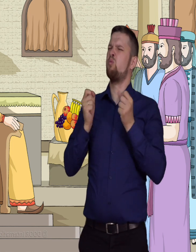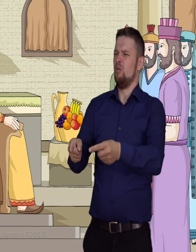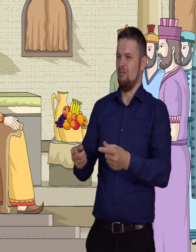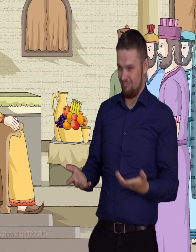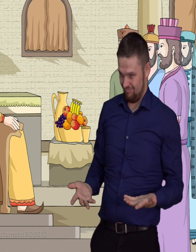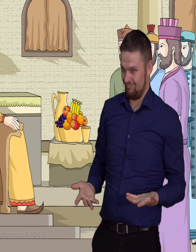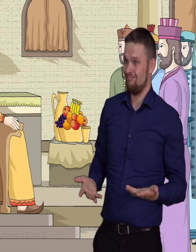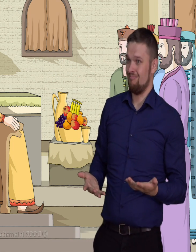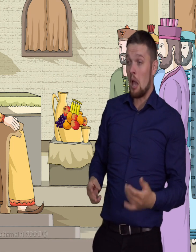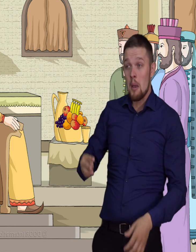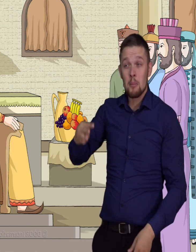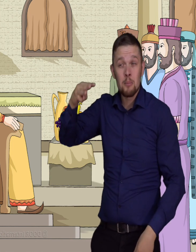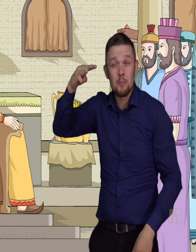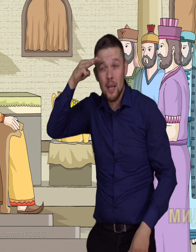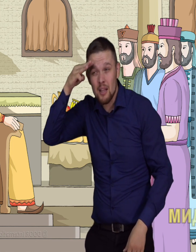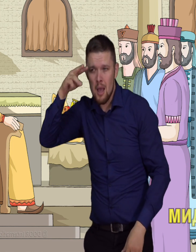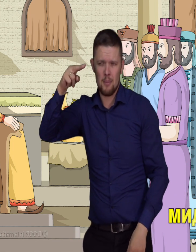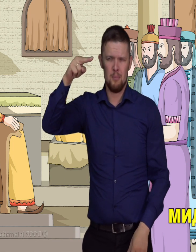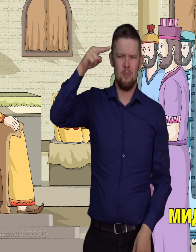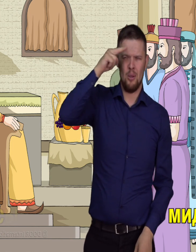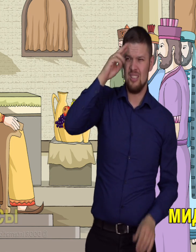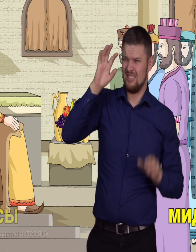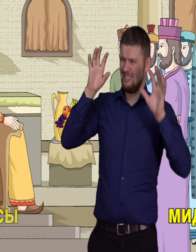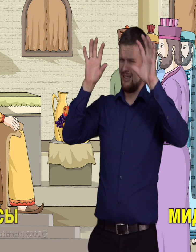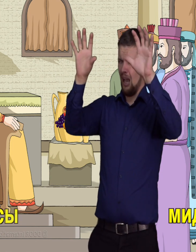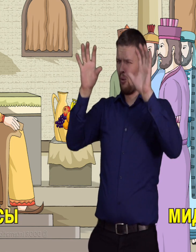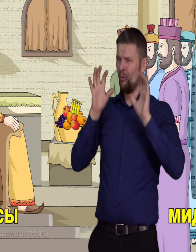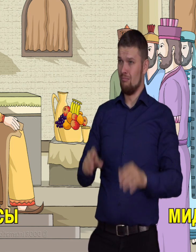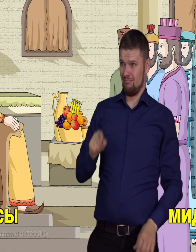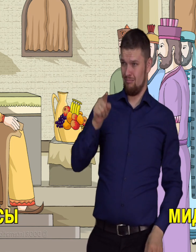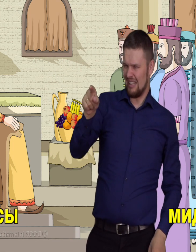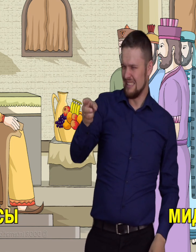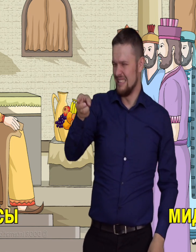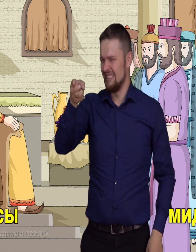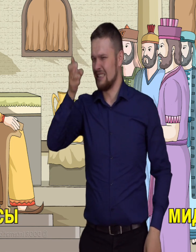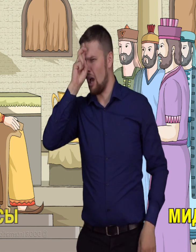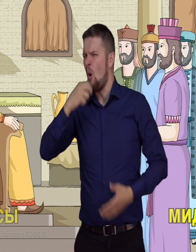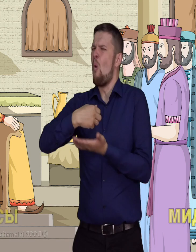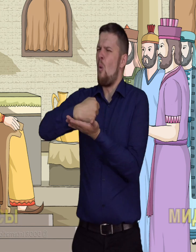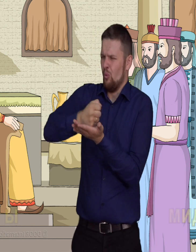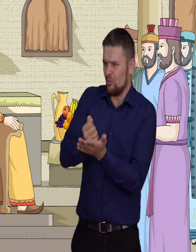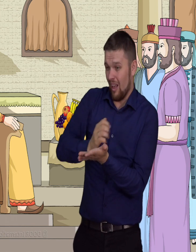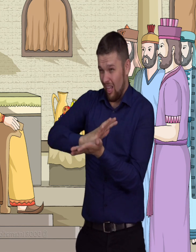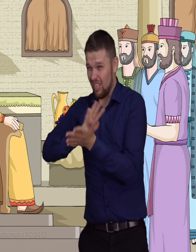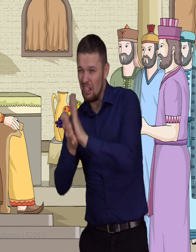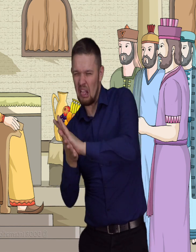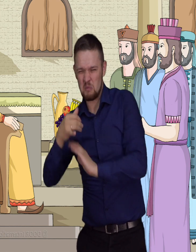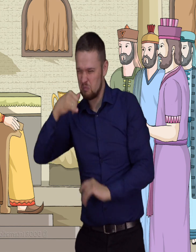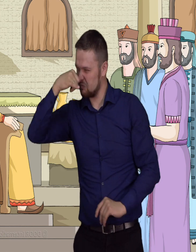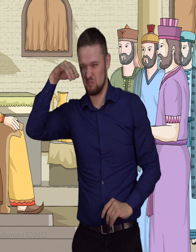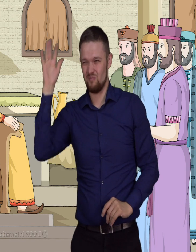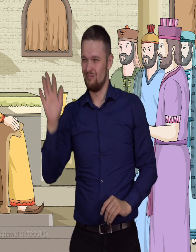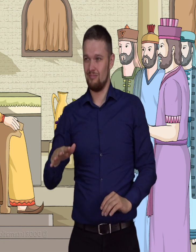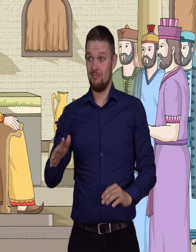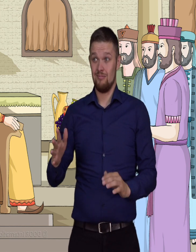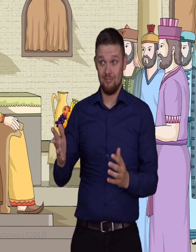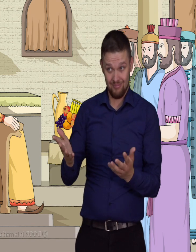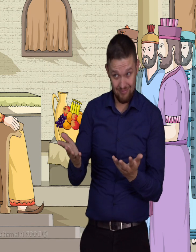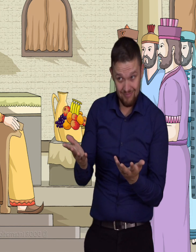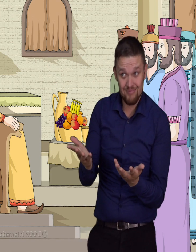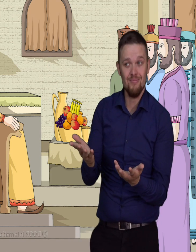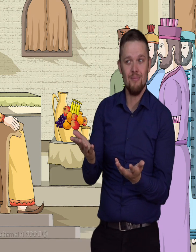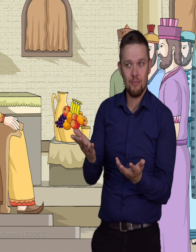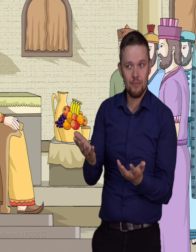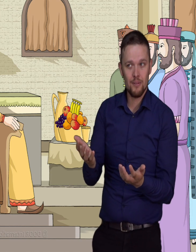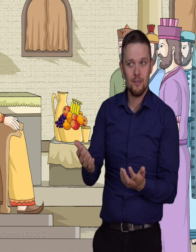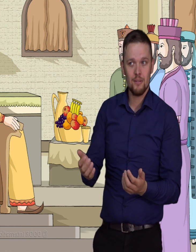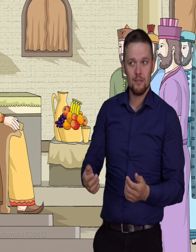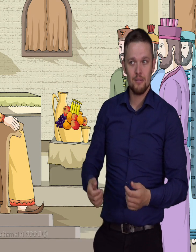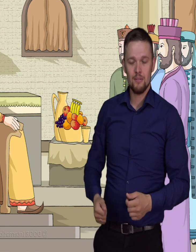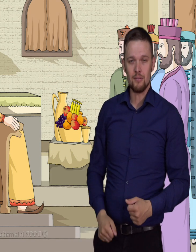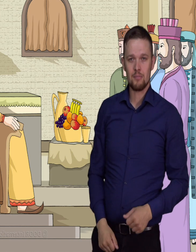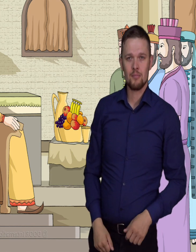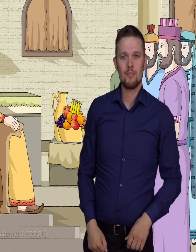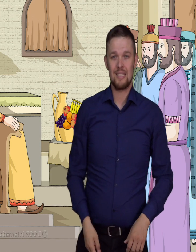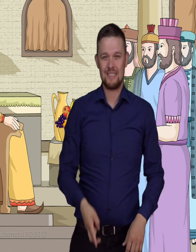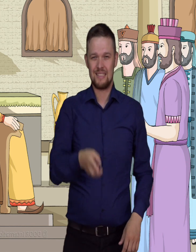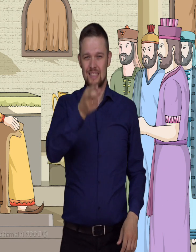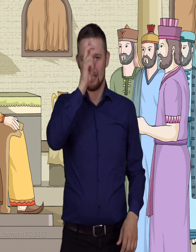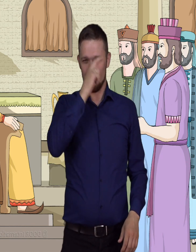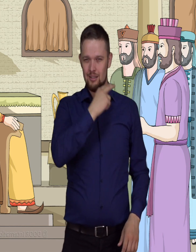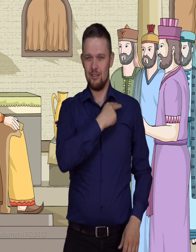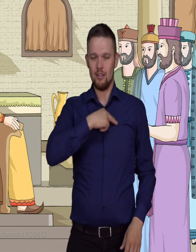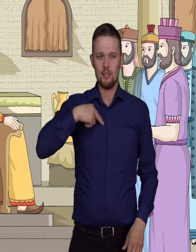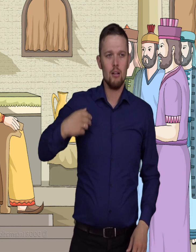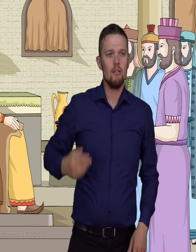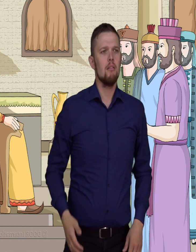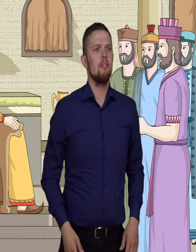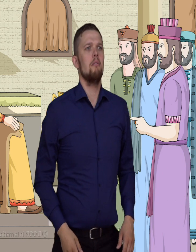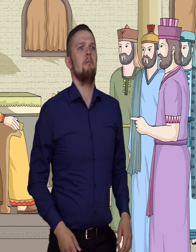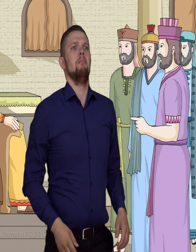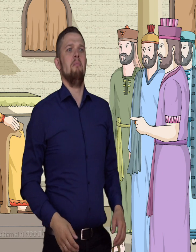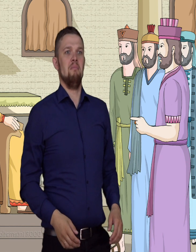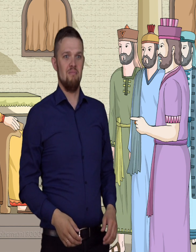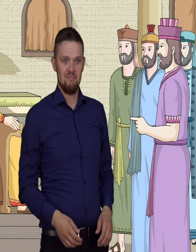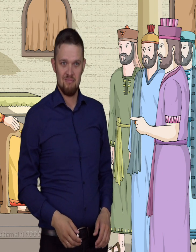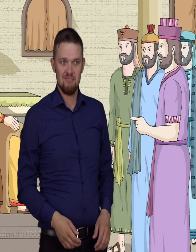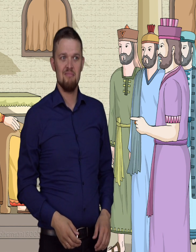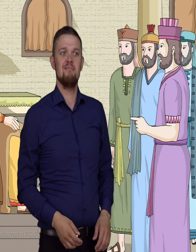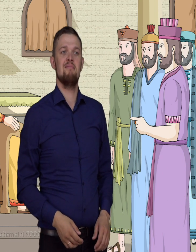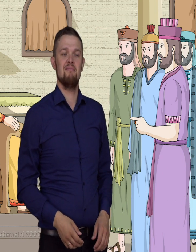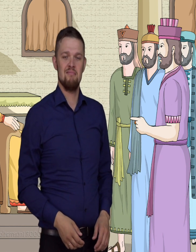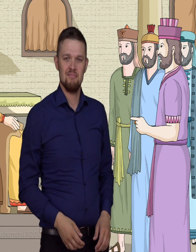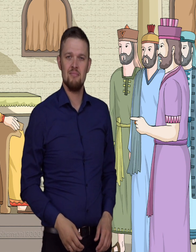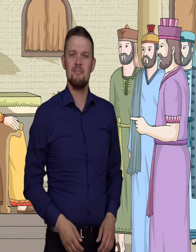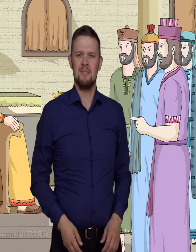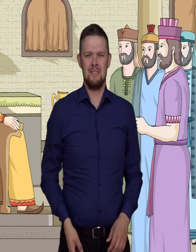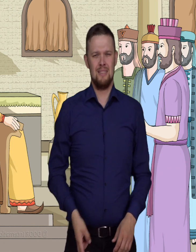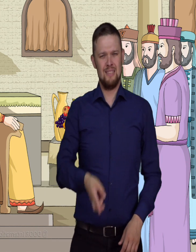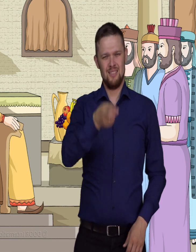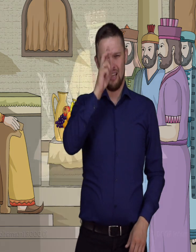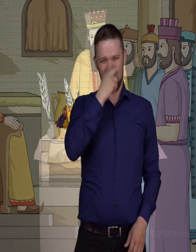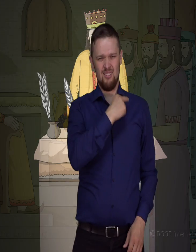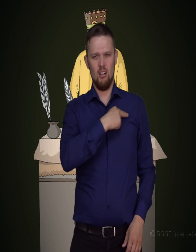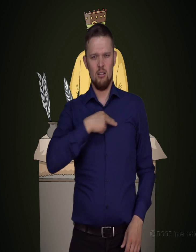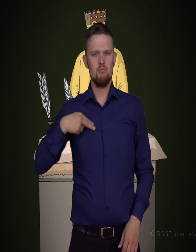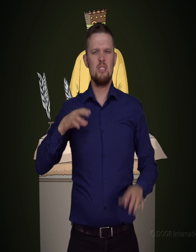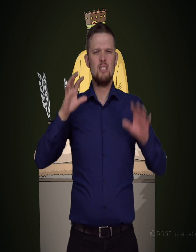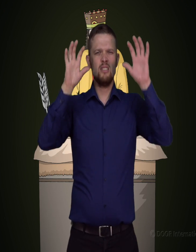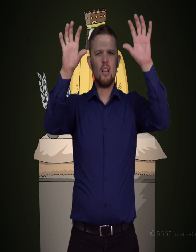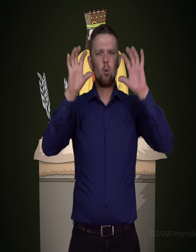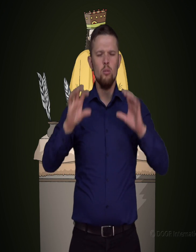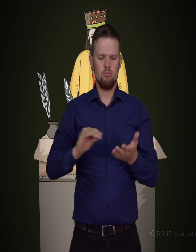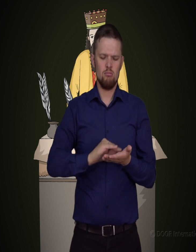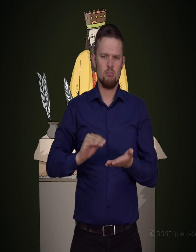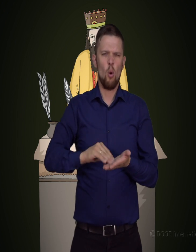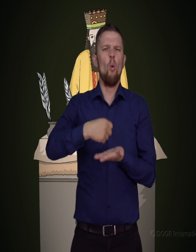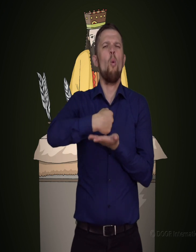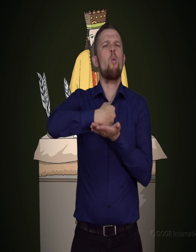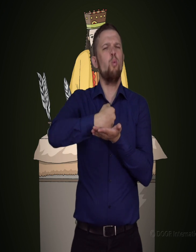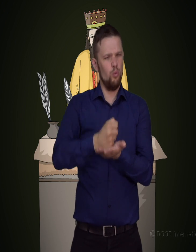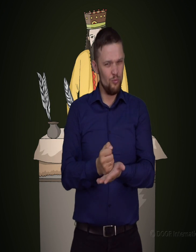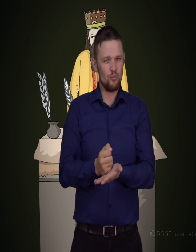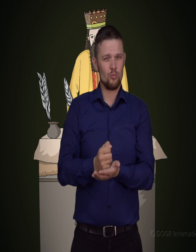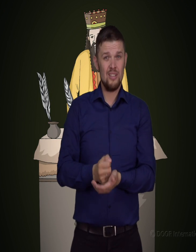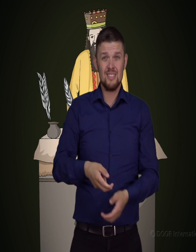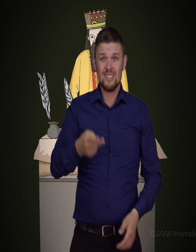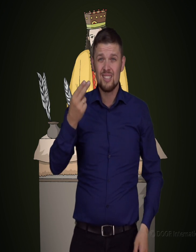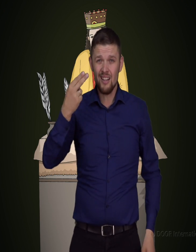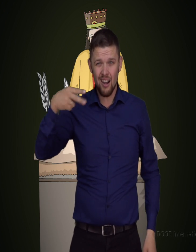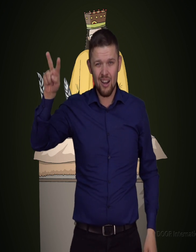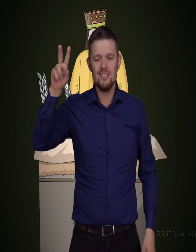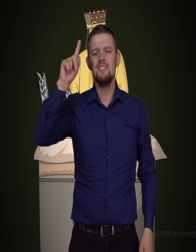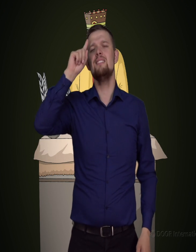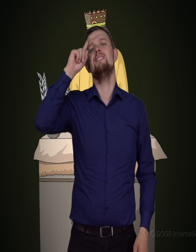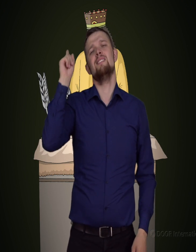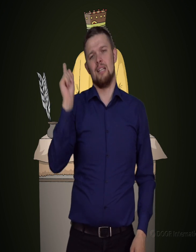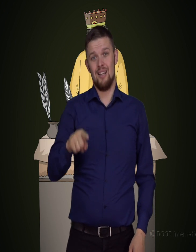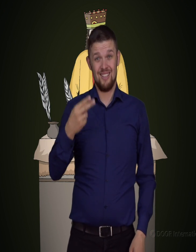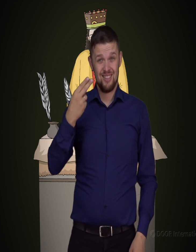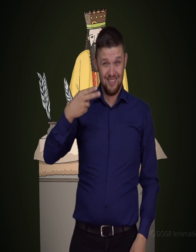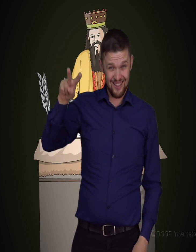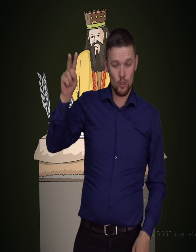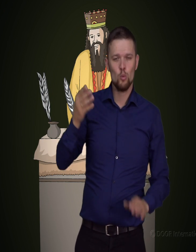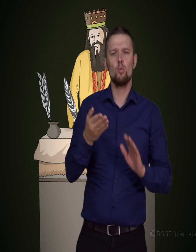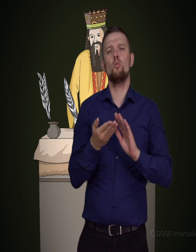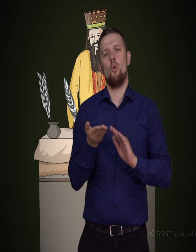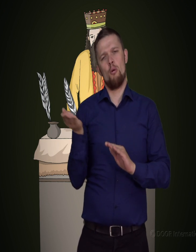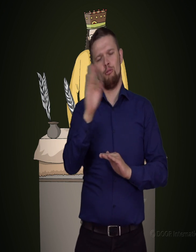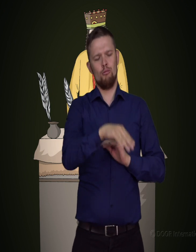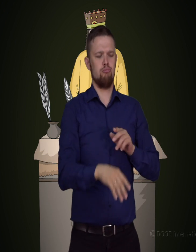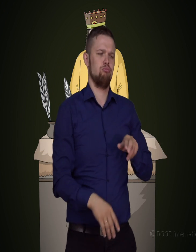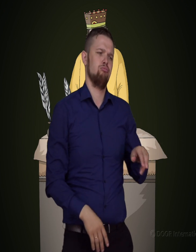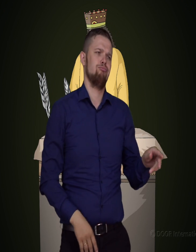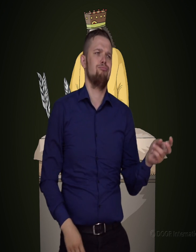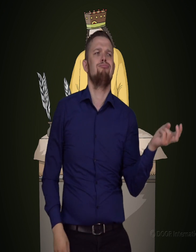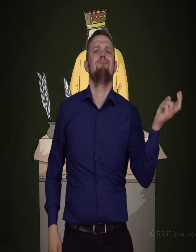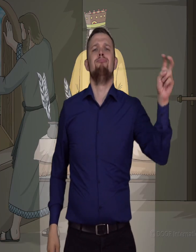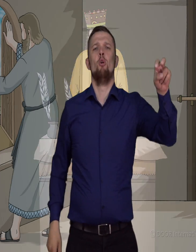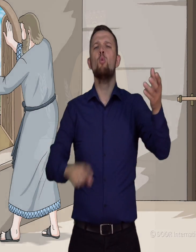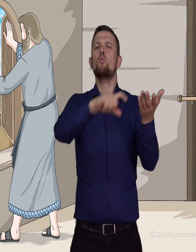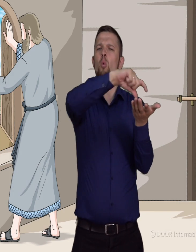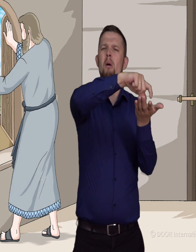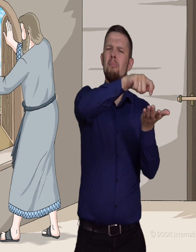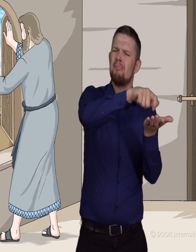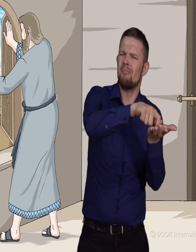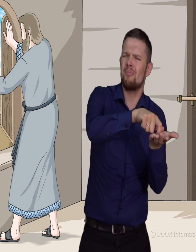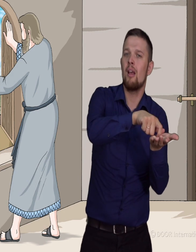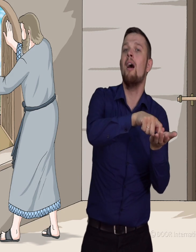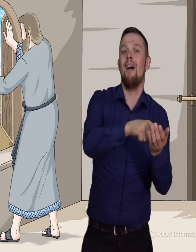Therefore, O king, establish the decree and sign the document so that it cannot be changed—in accordance with the law of the Medes and Persians, which cannot be repealed.” Therefore King Darius signed the written decree.